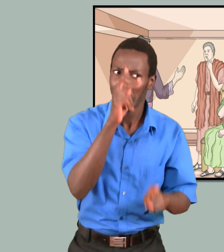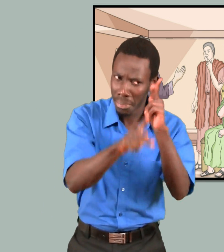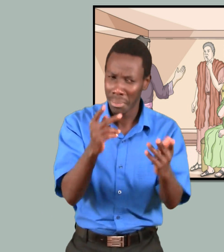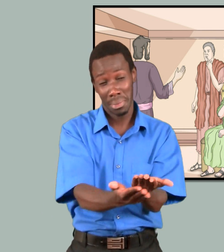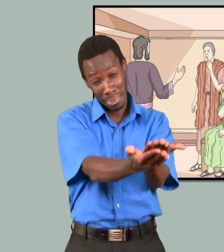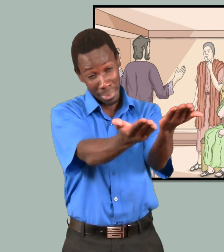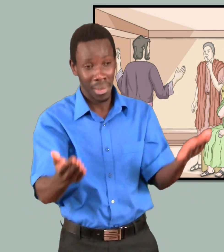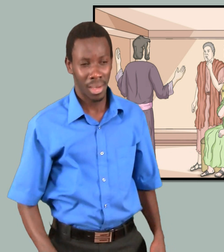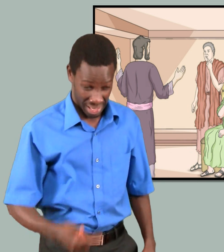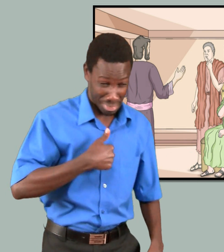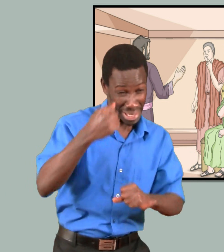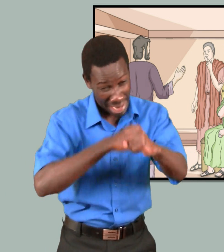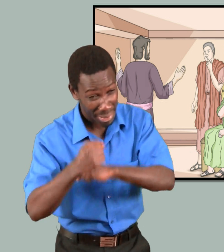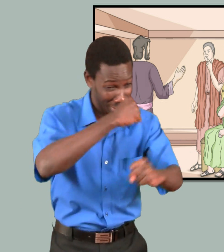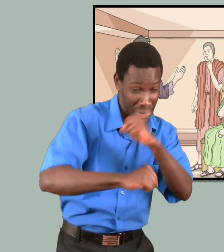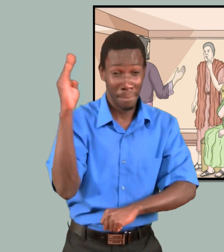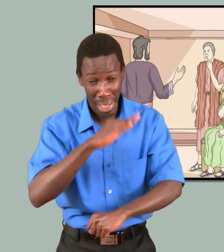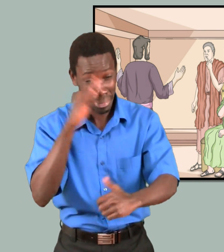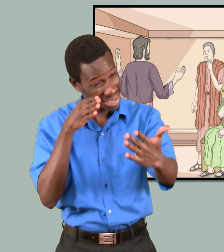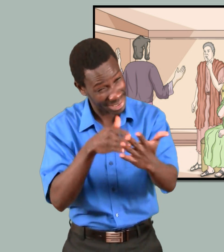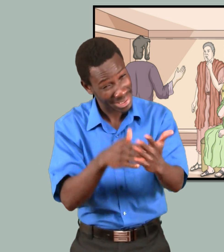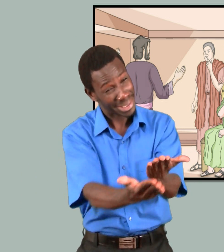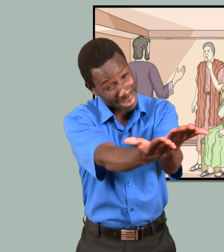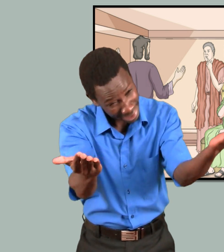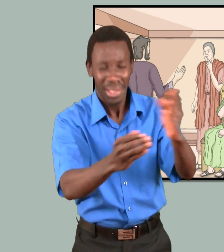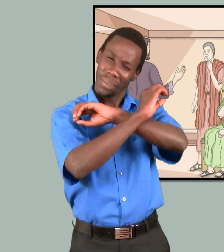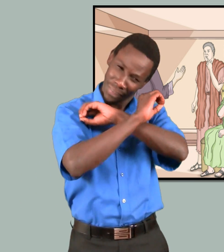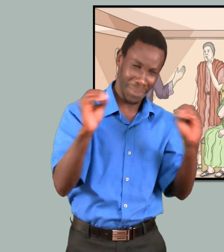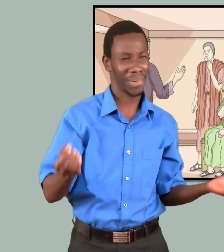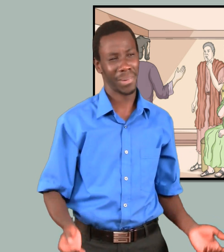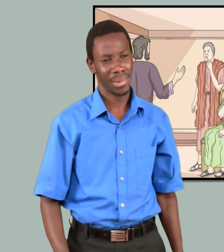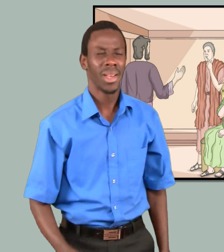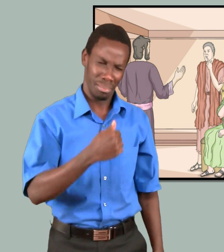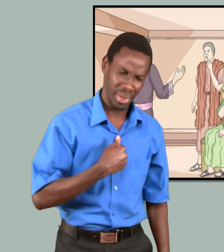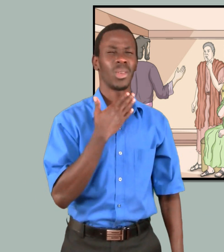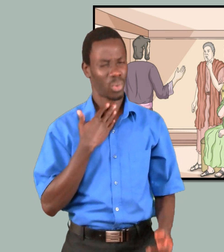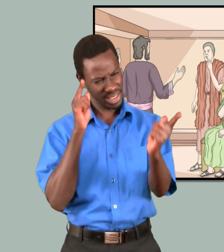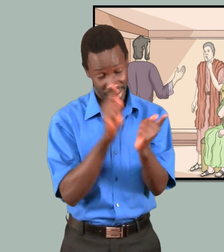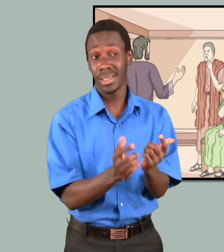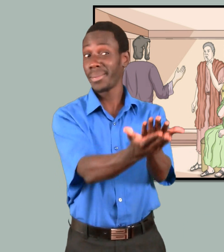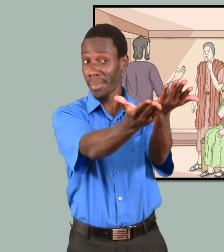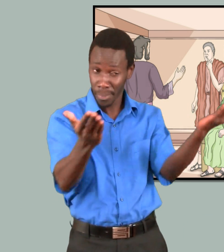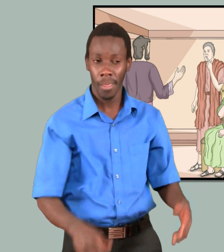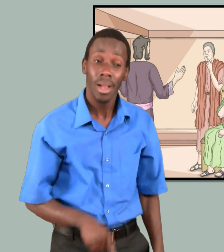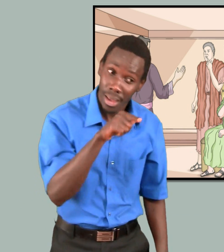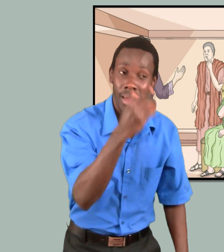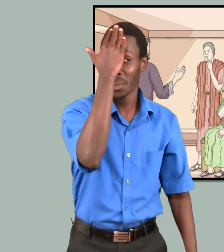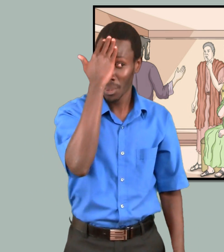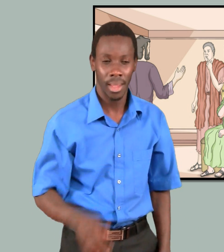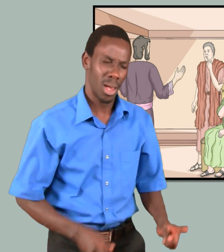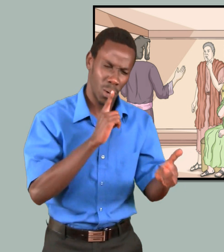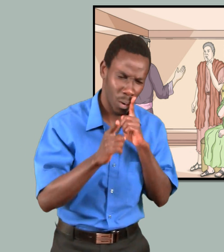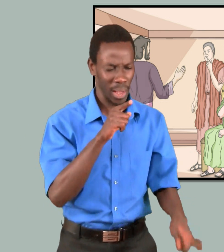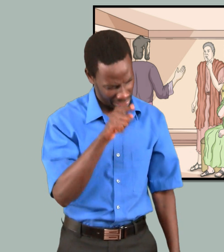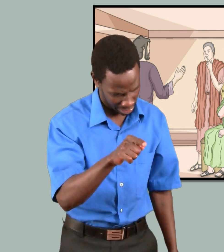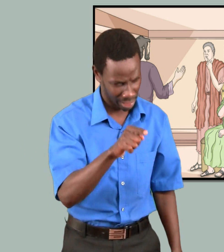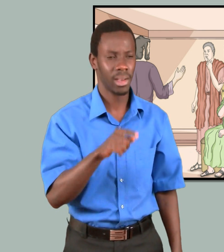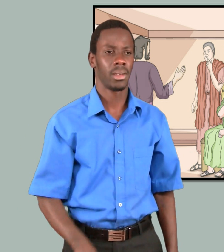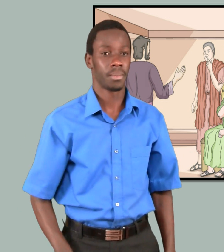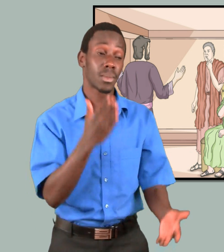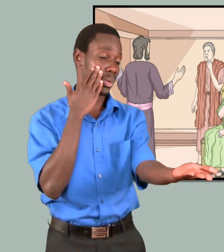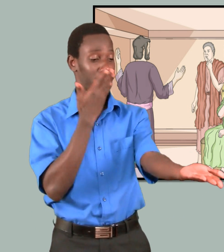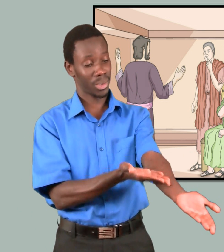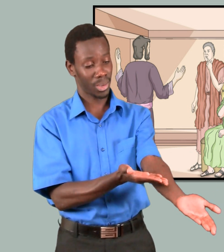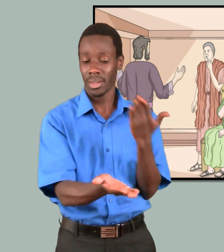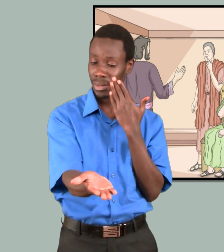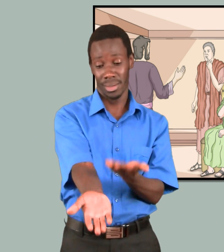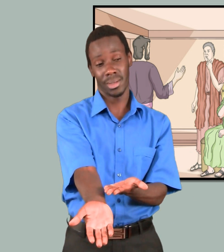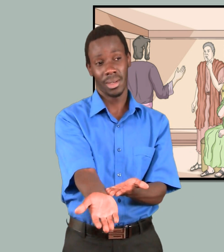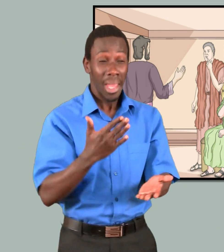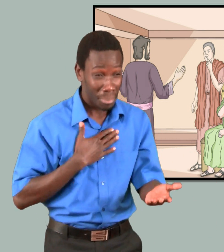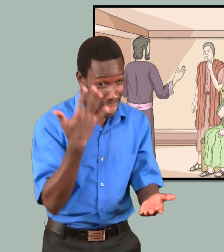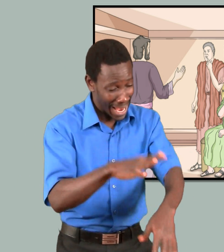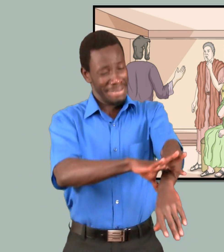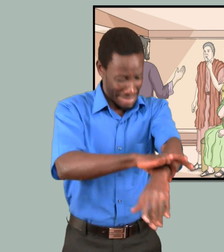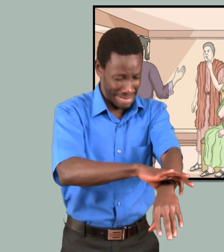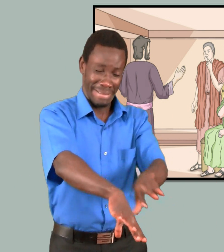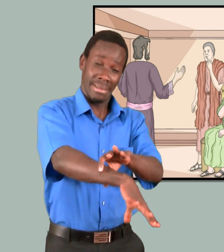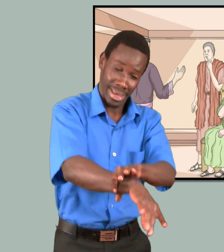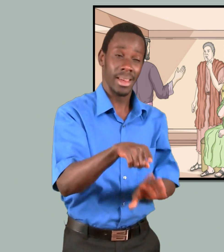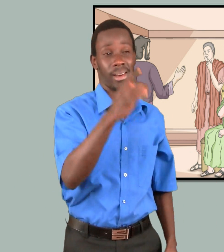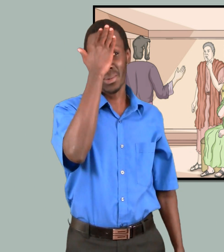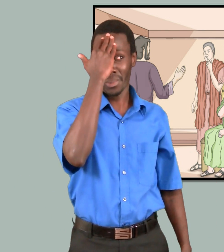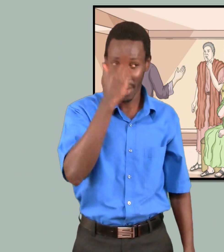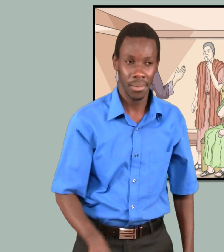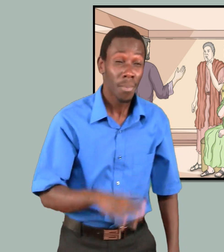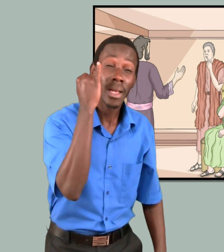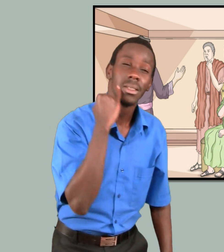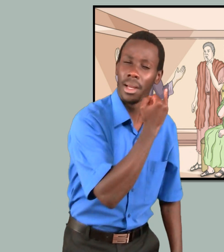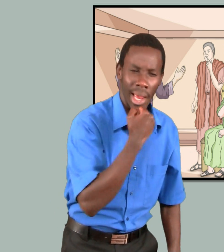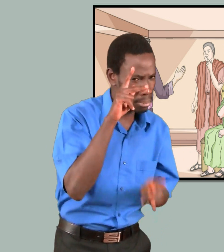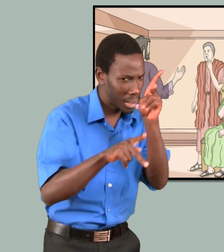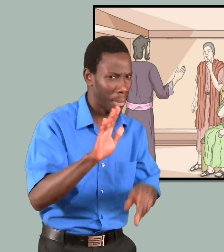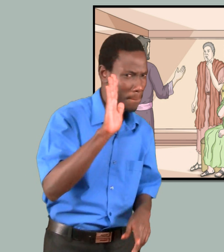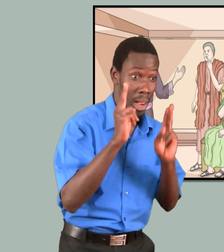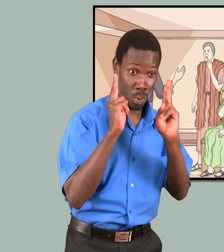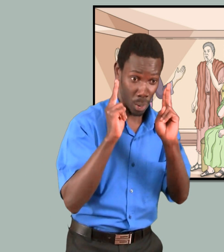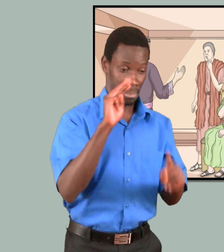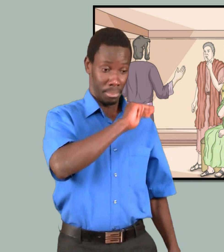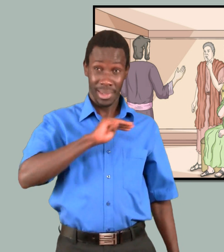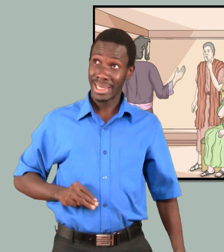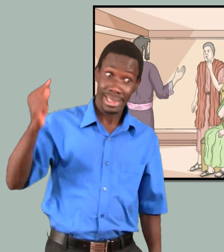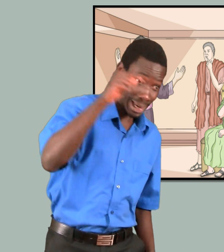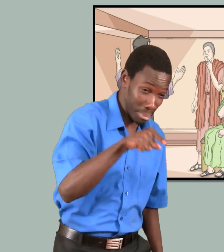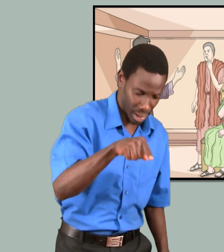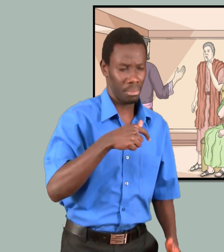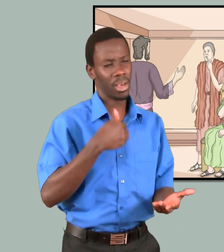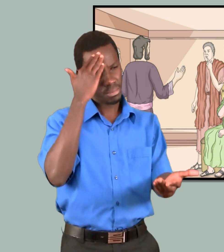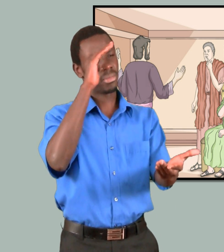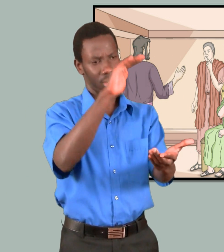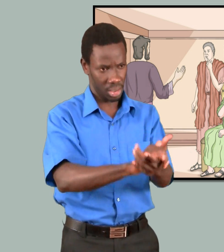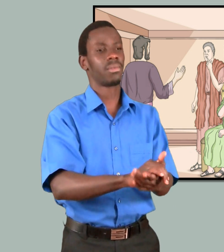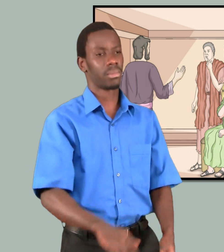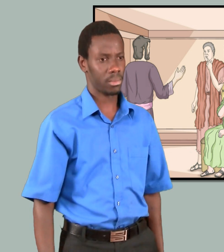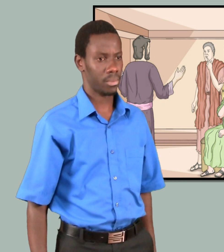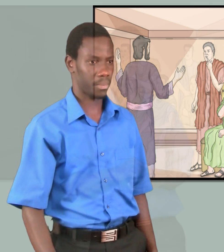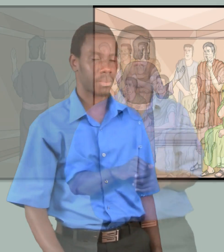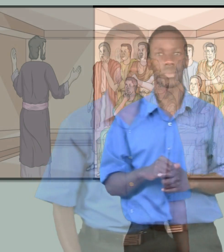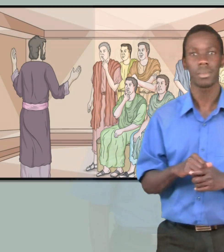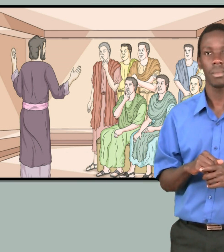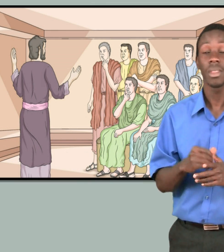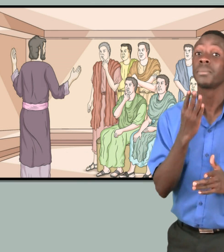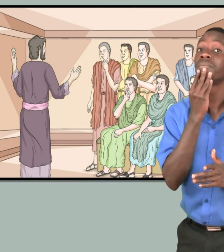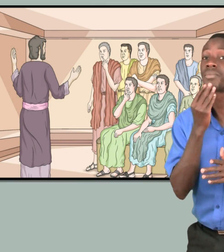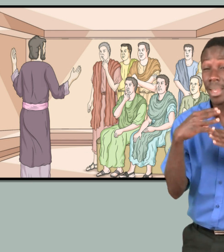So for this reason I have called to see you and speak with you. It is because of the hope of Israel that I am bound with this chain.”